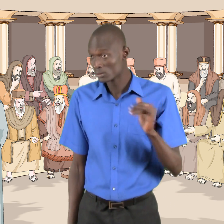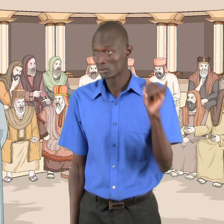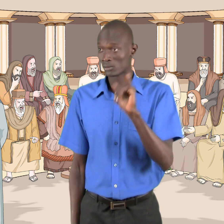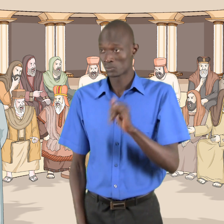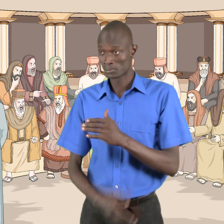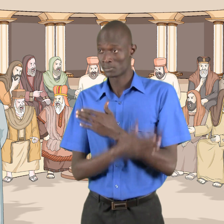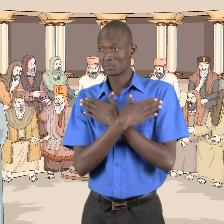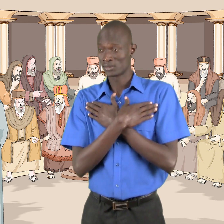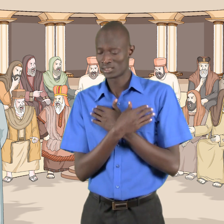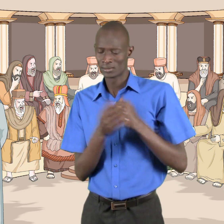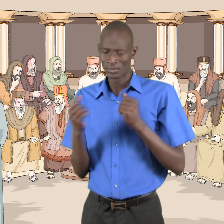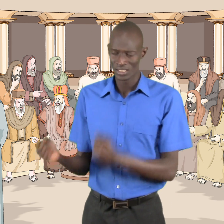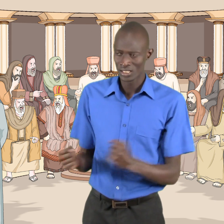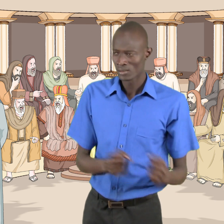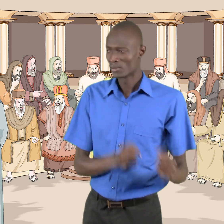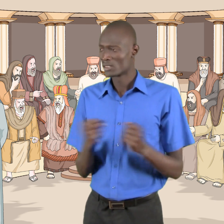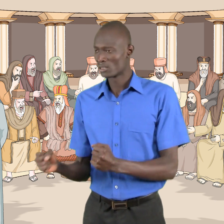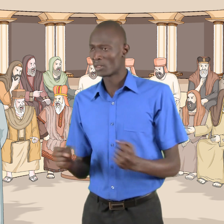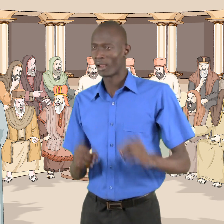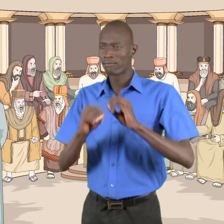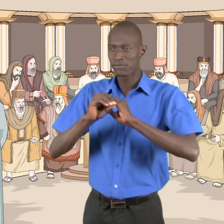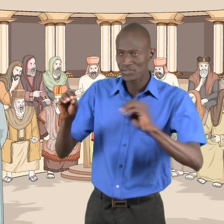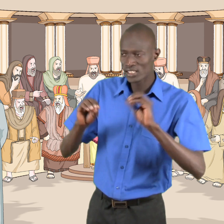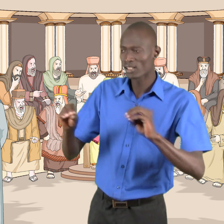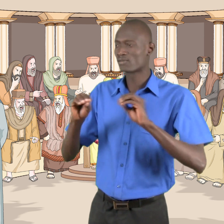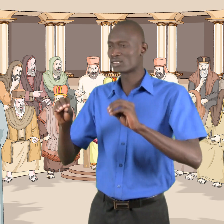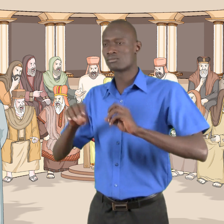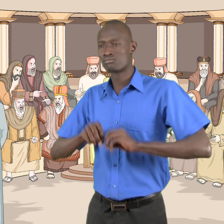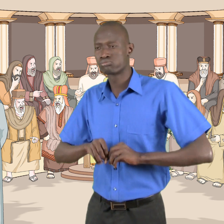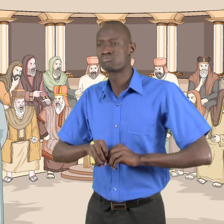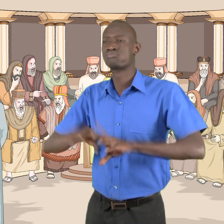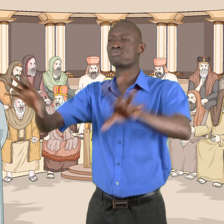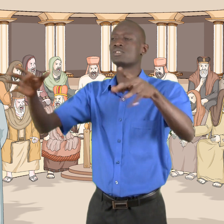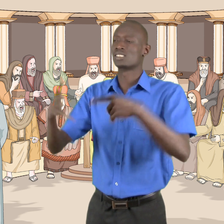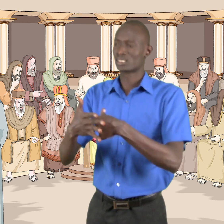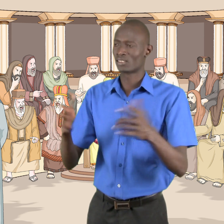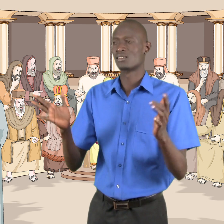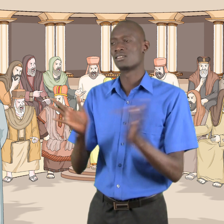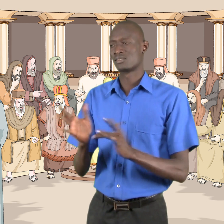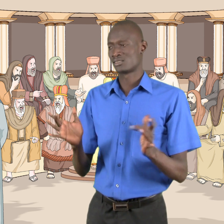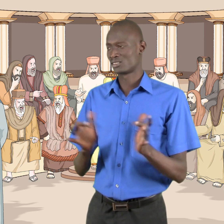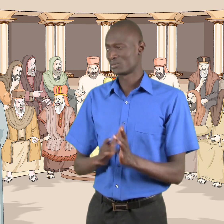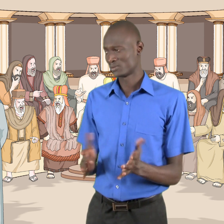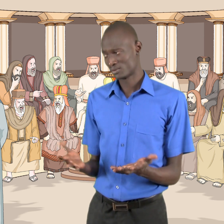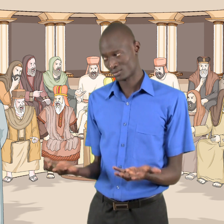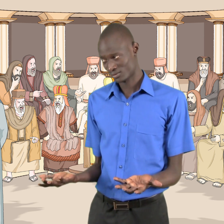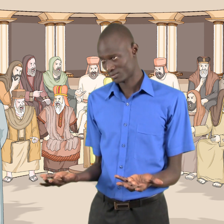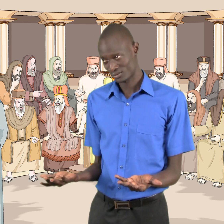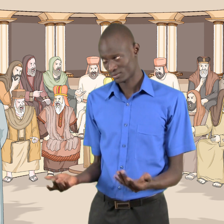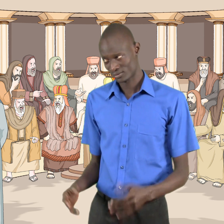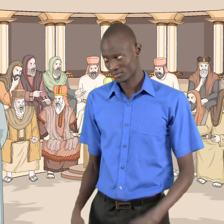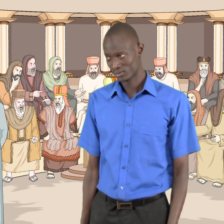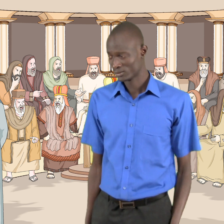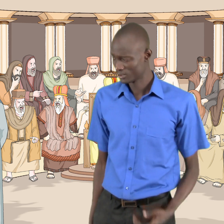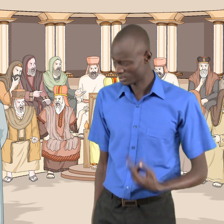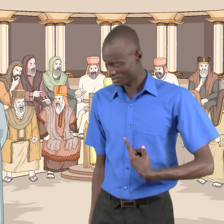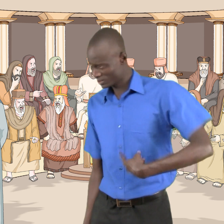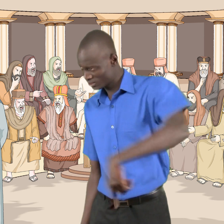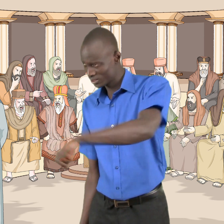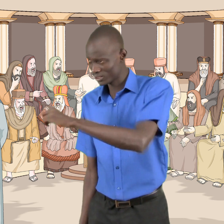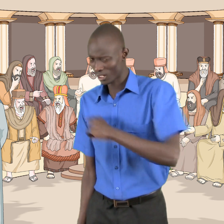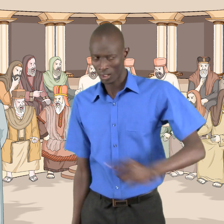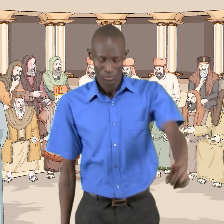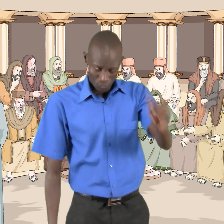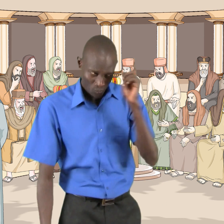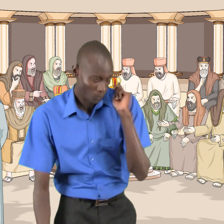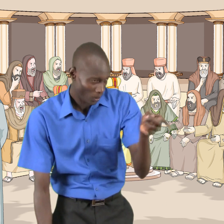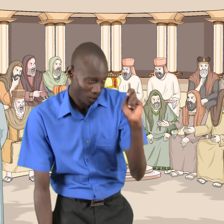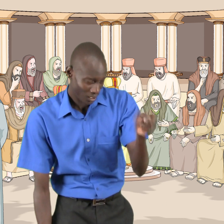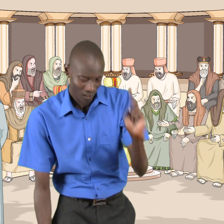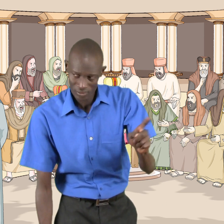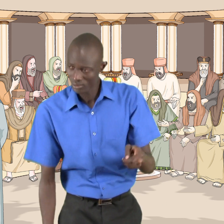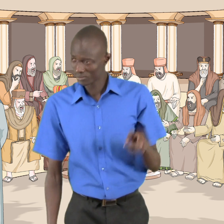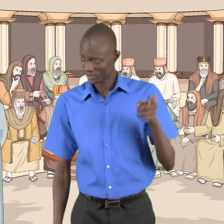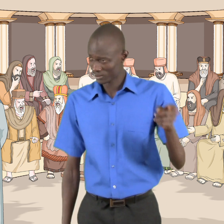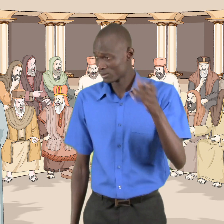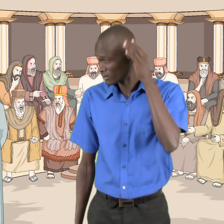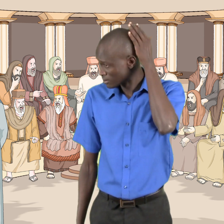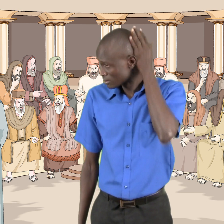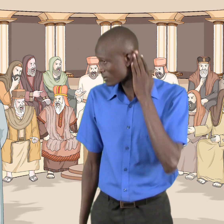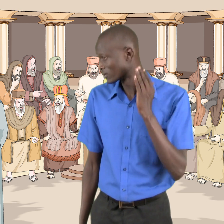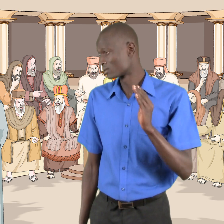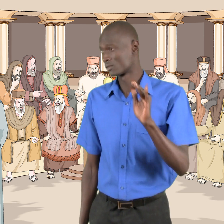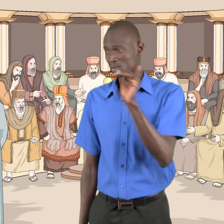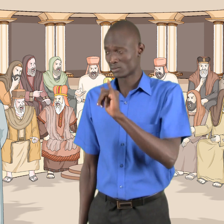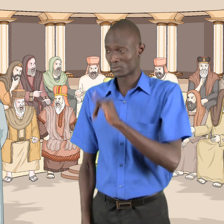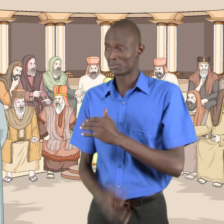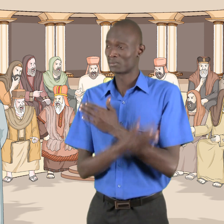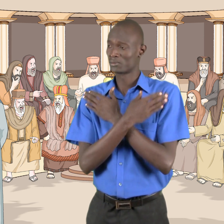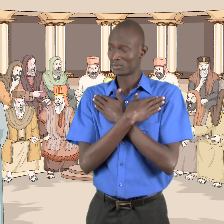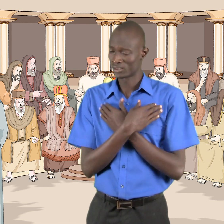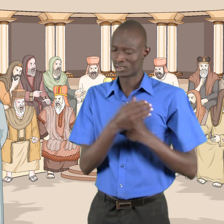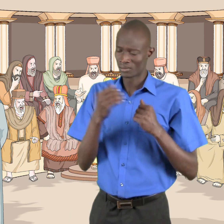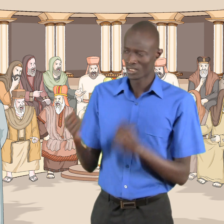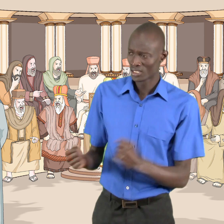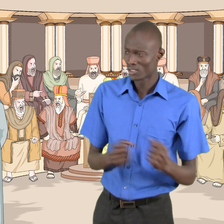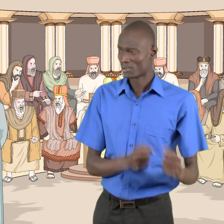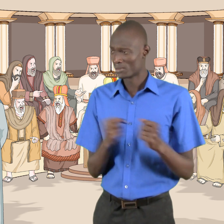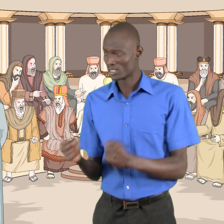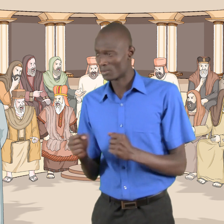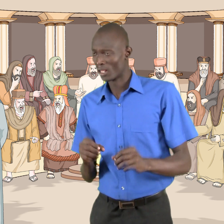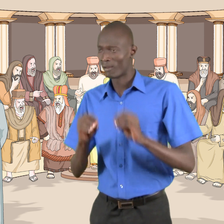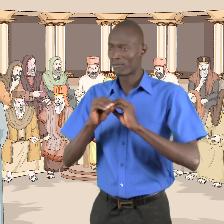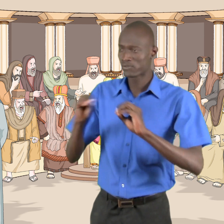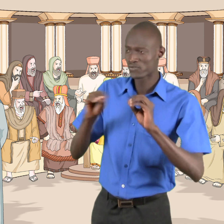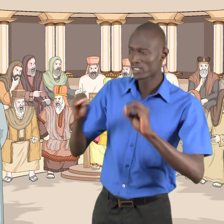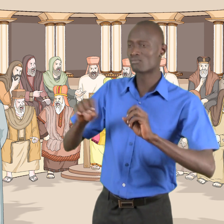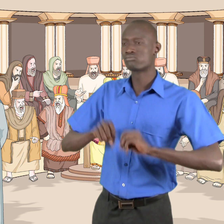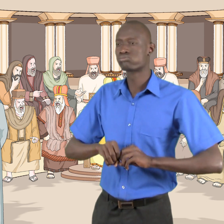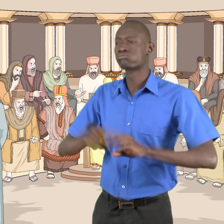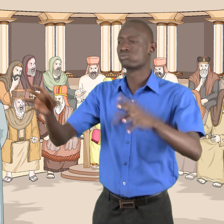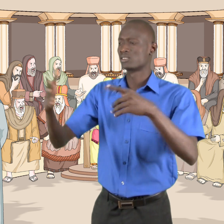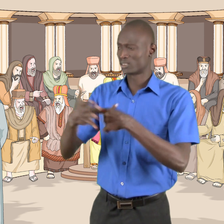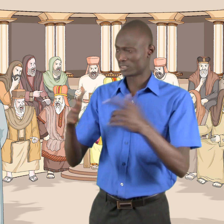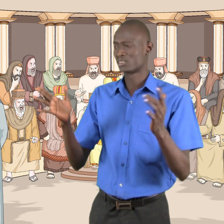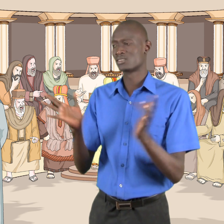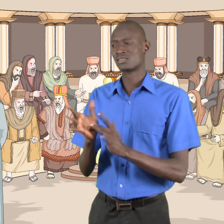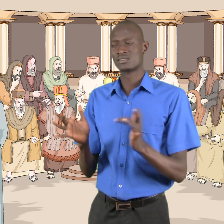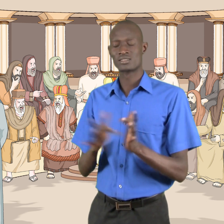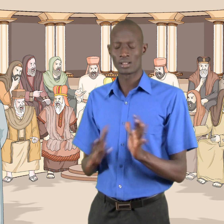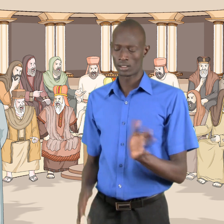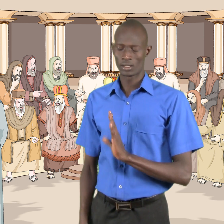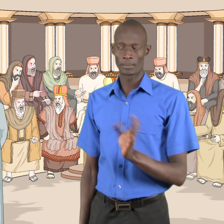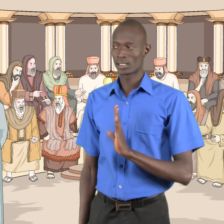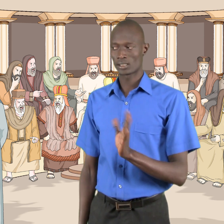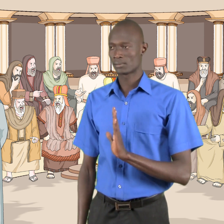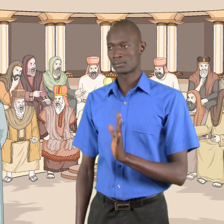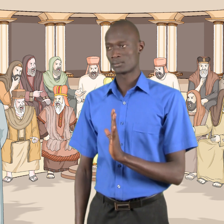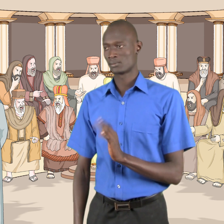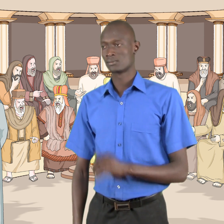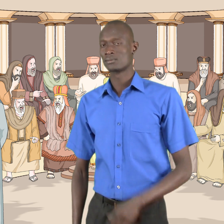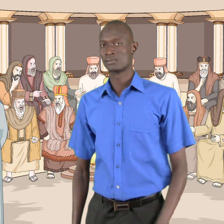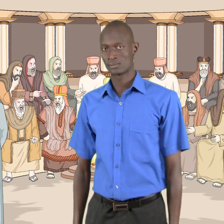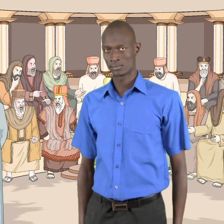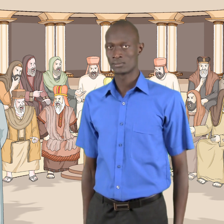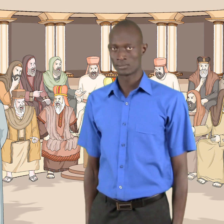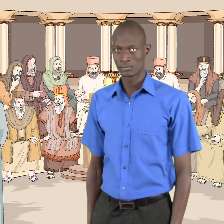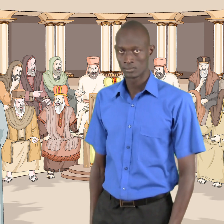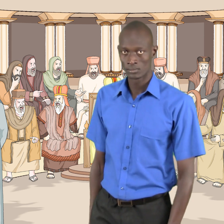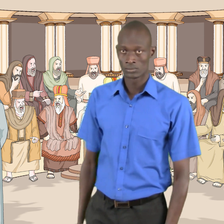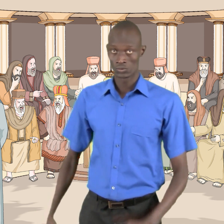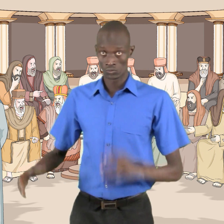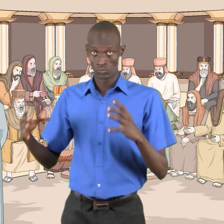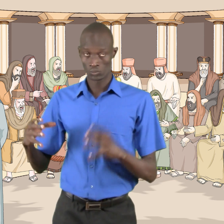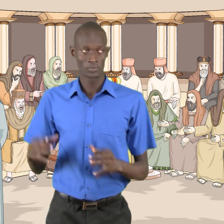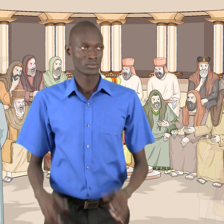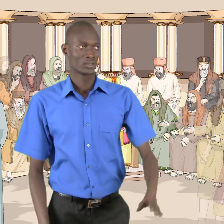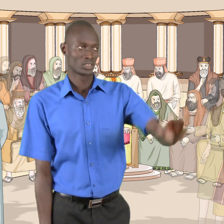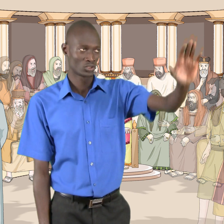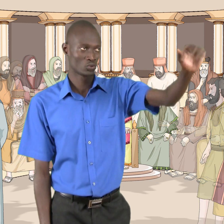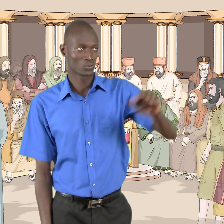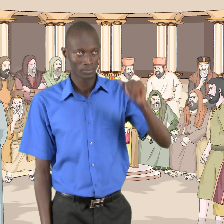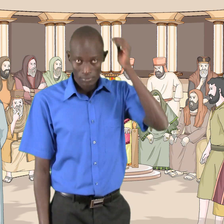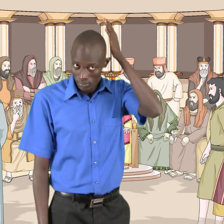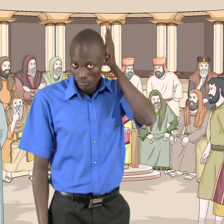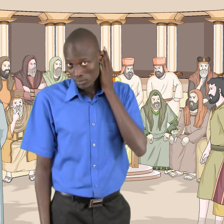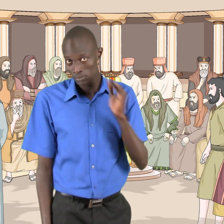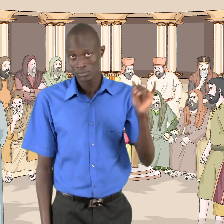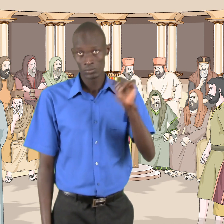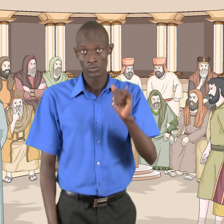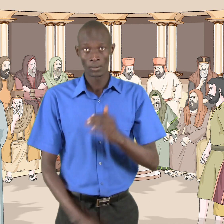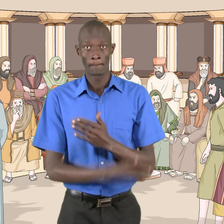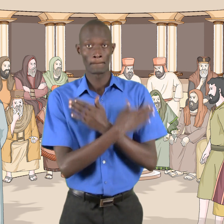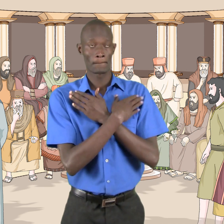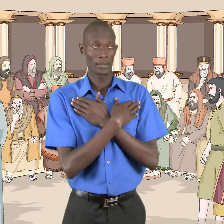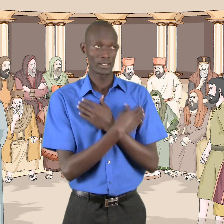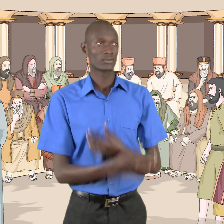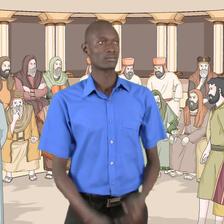But to keep this message from spreading any further among the people, we must warn them not to speak to anyone in this name.”